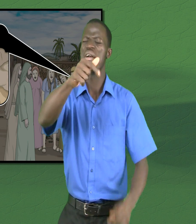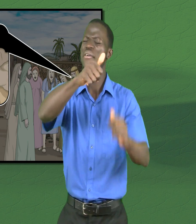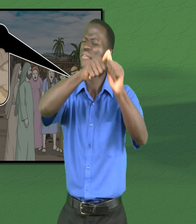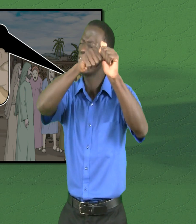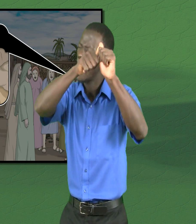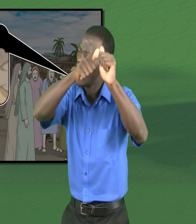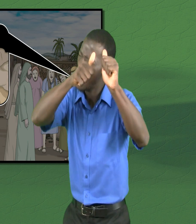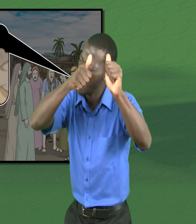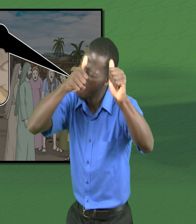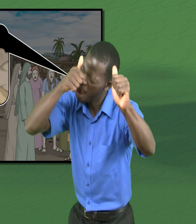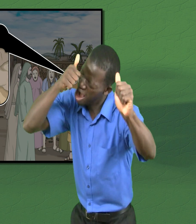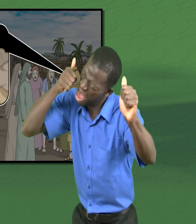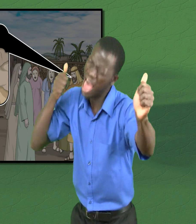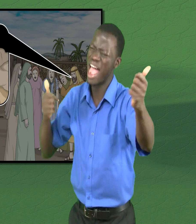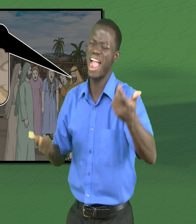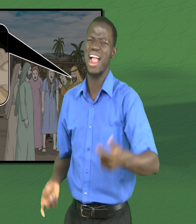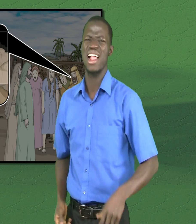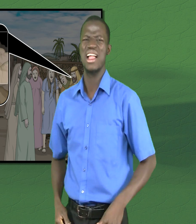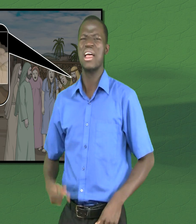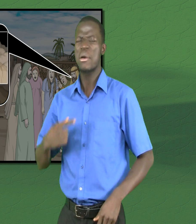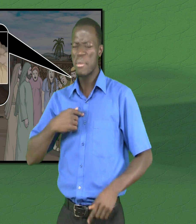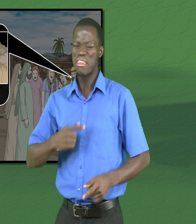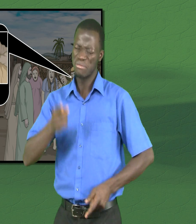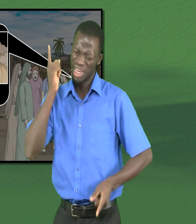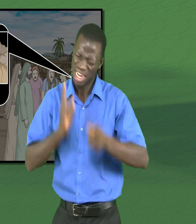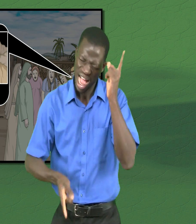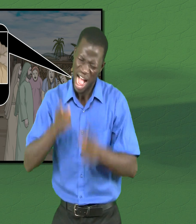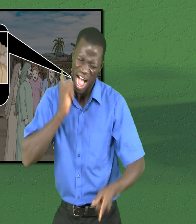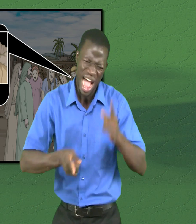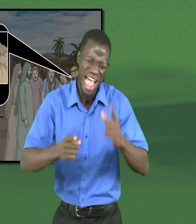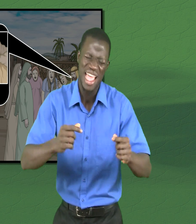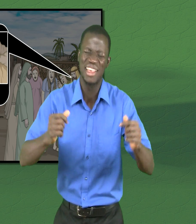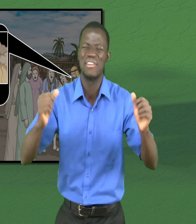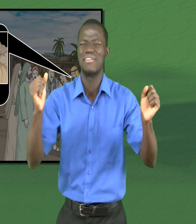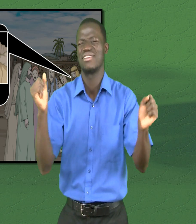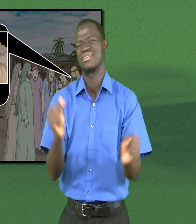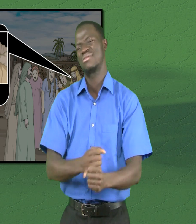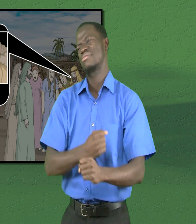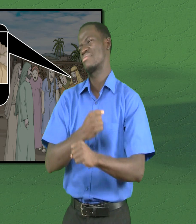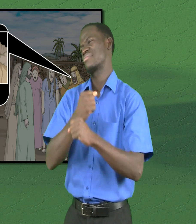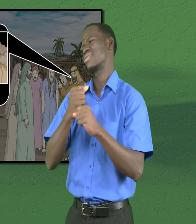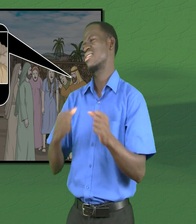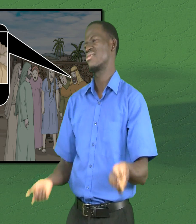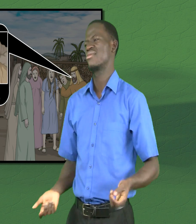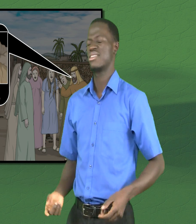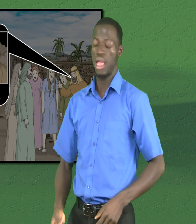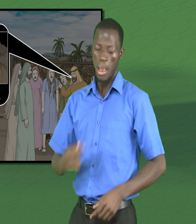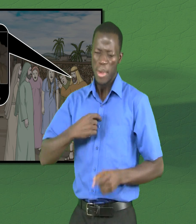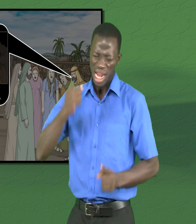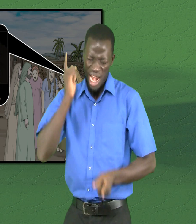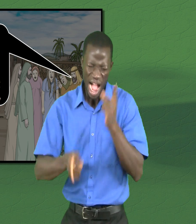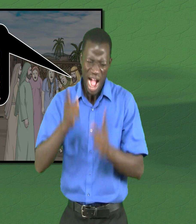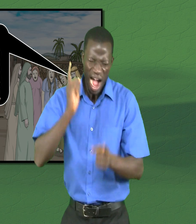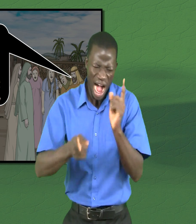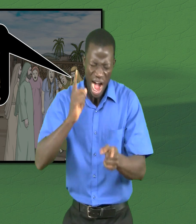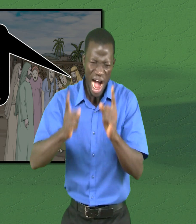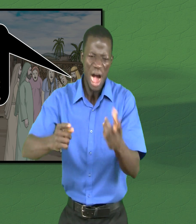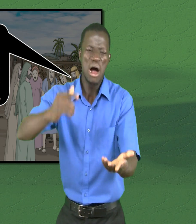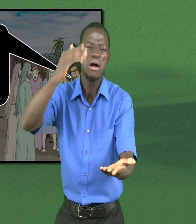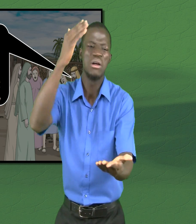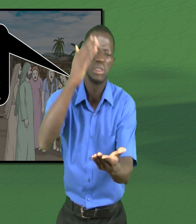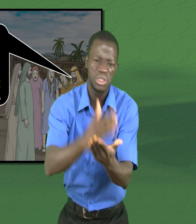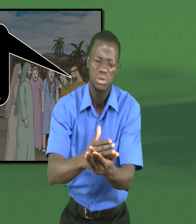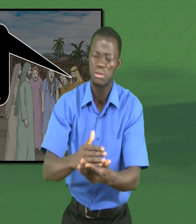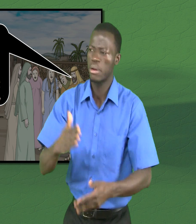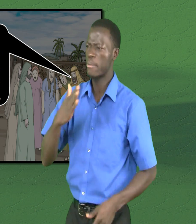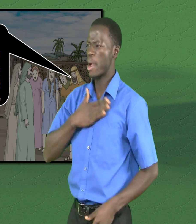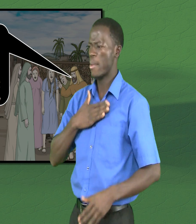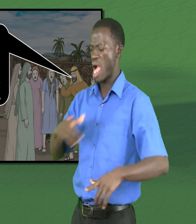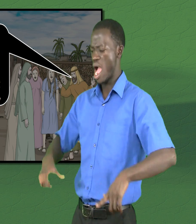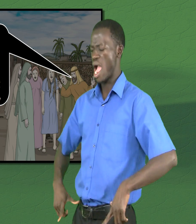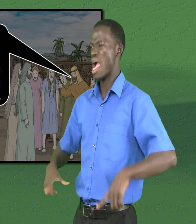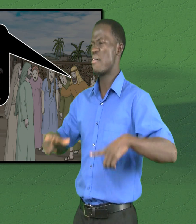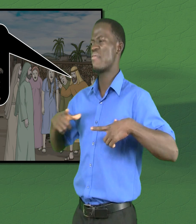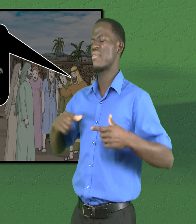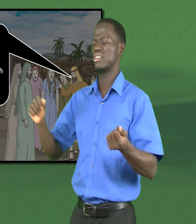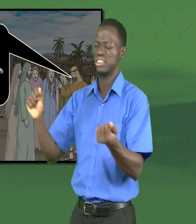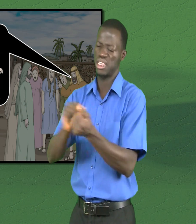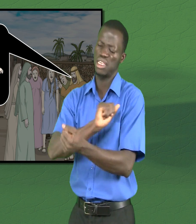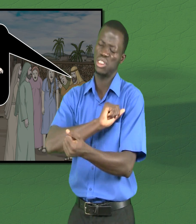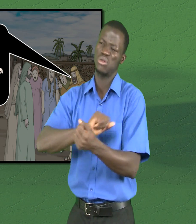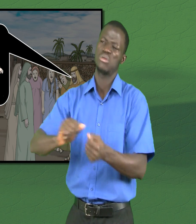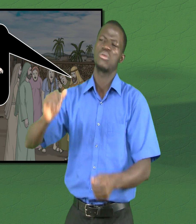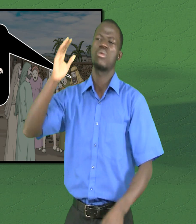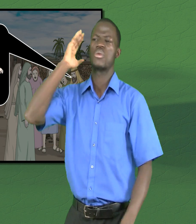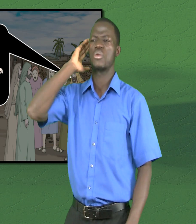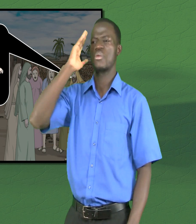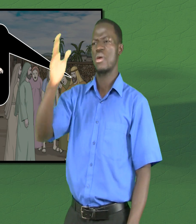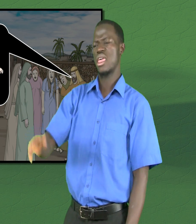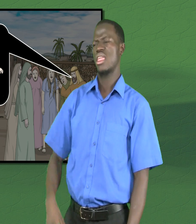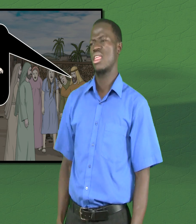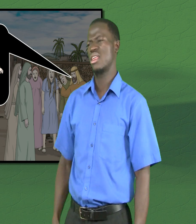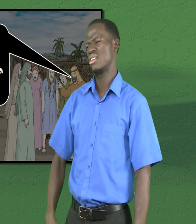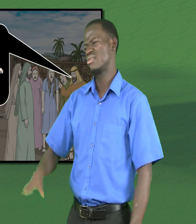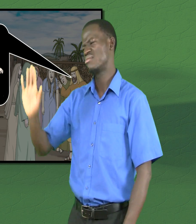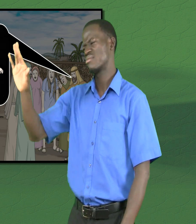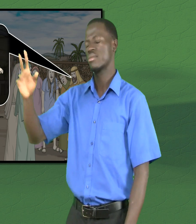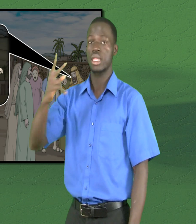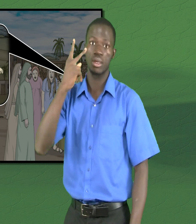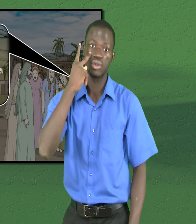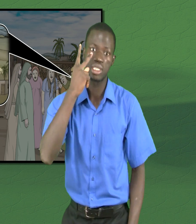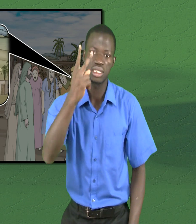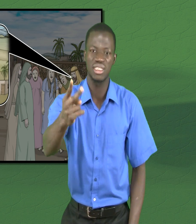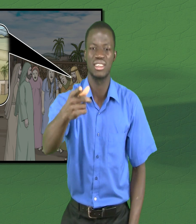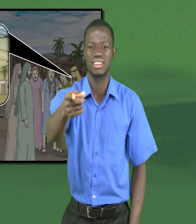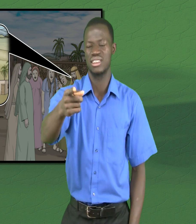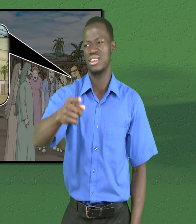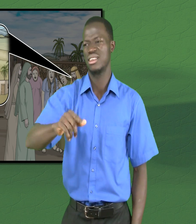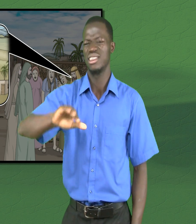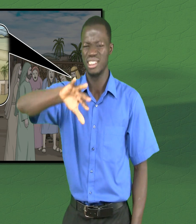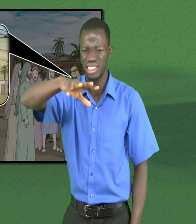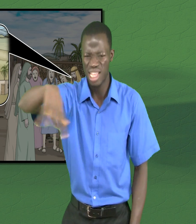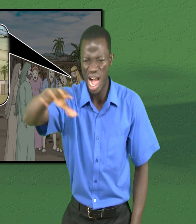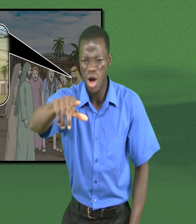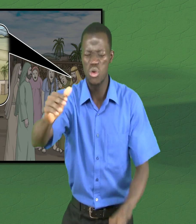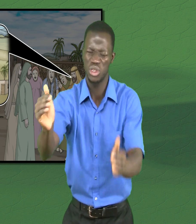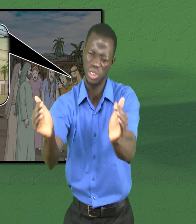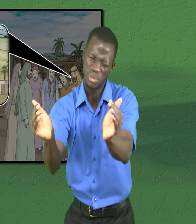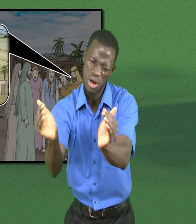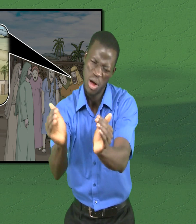the disaster will overtake me, and I will die.